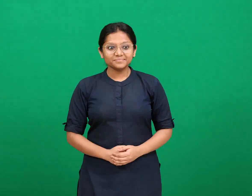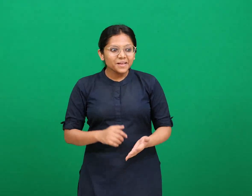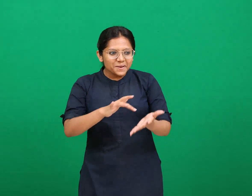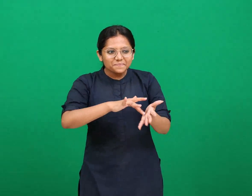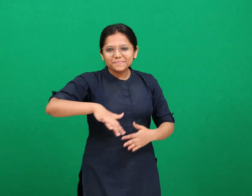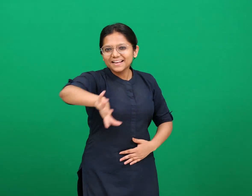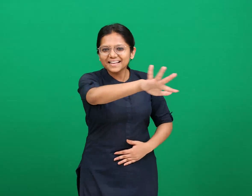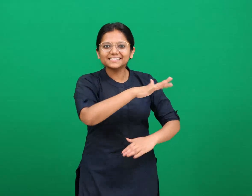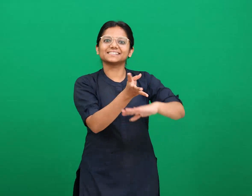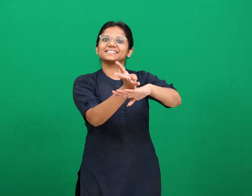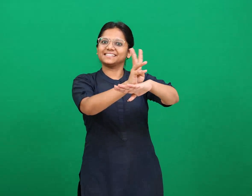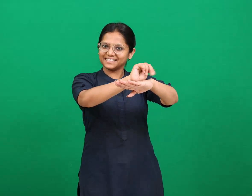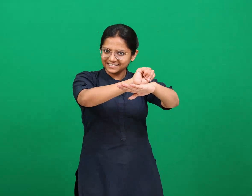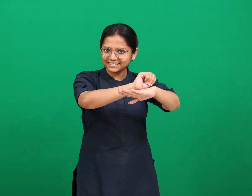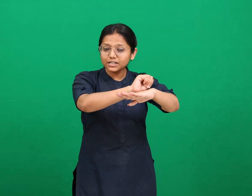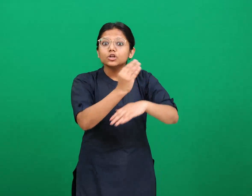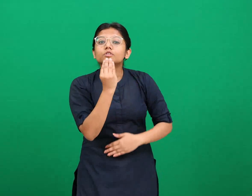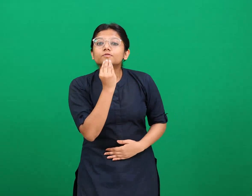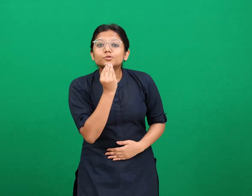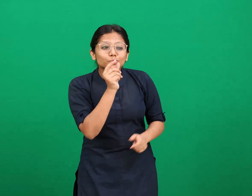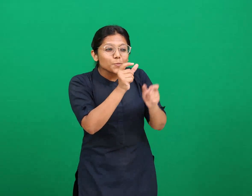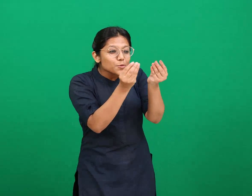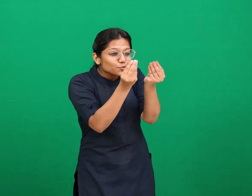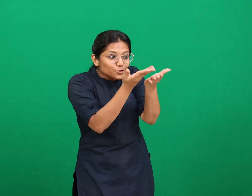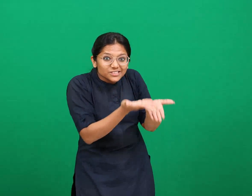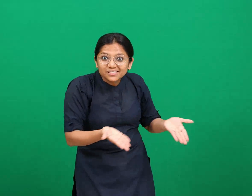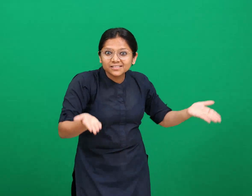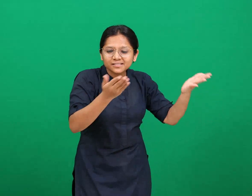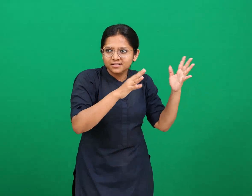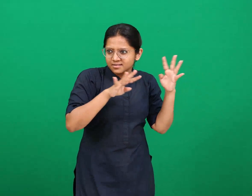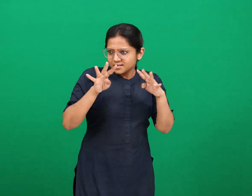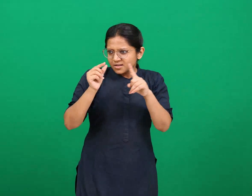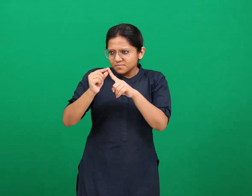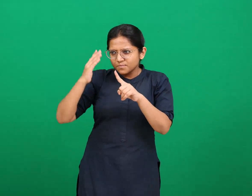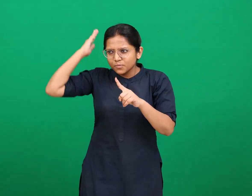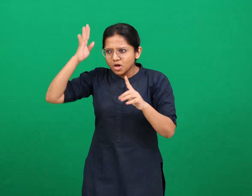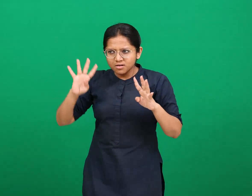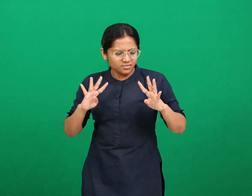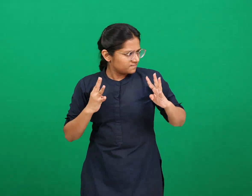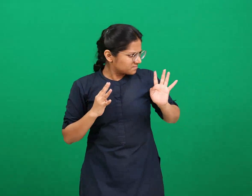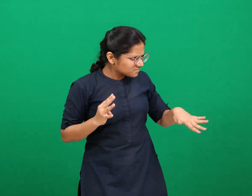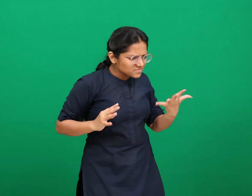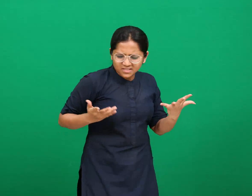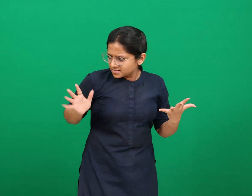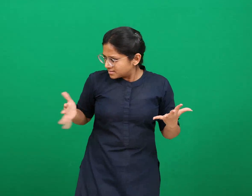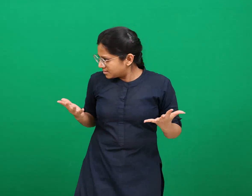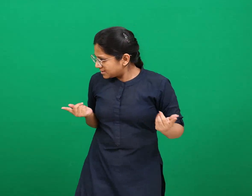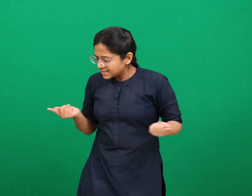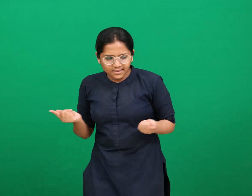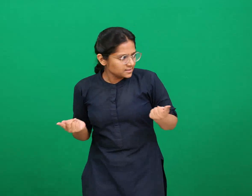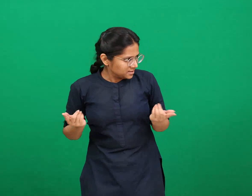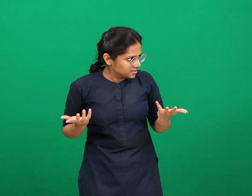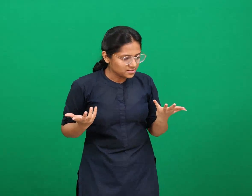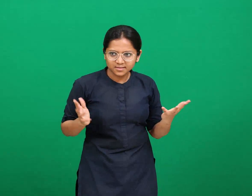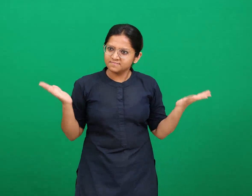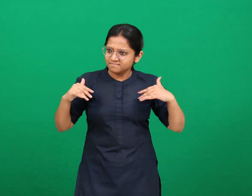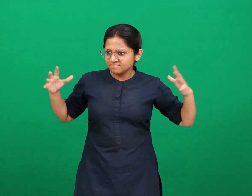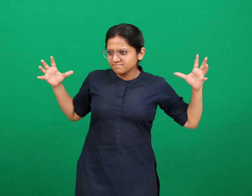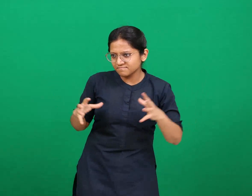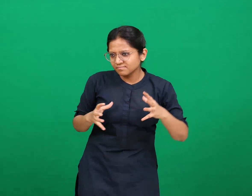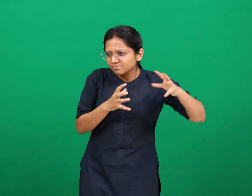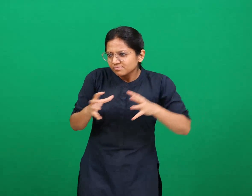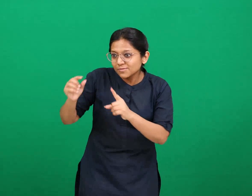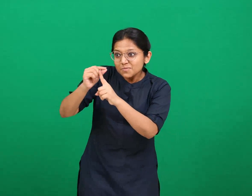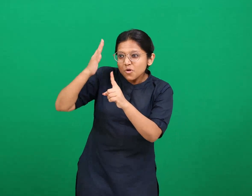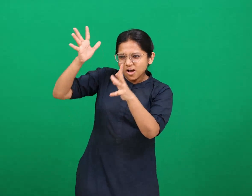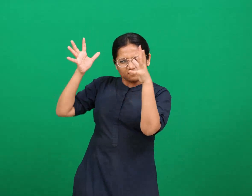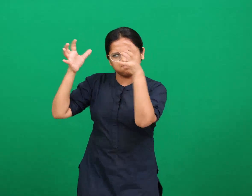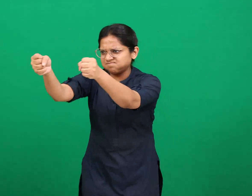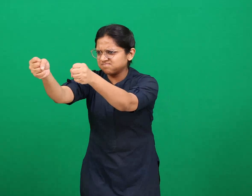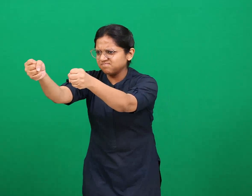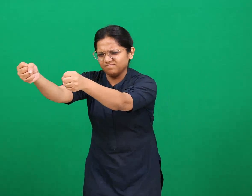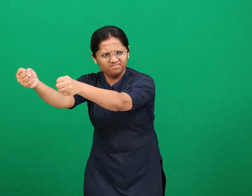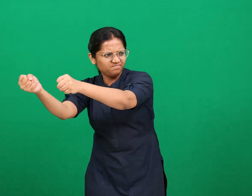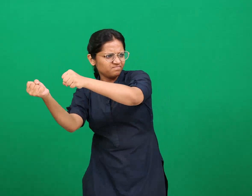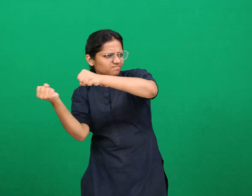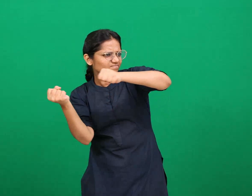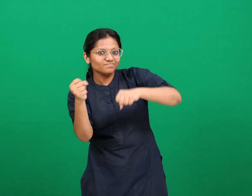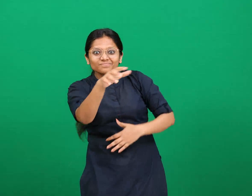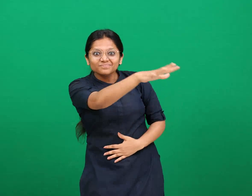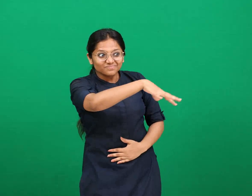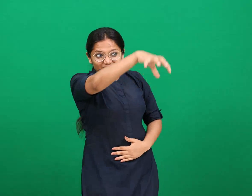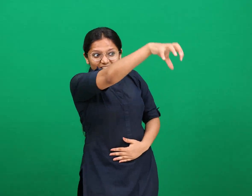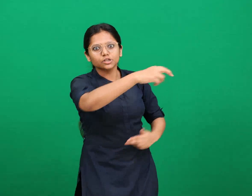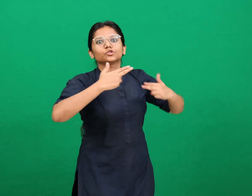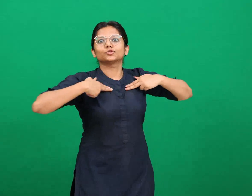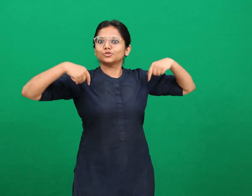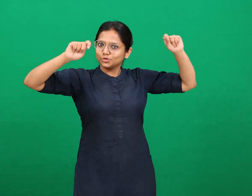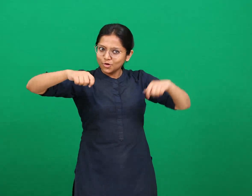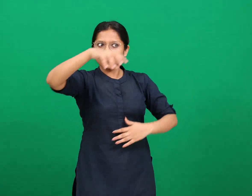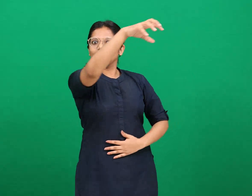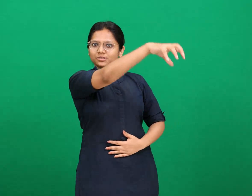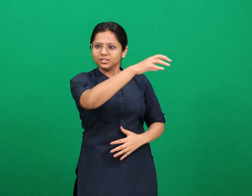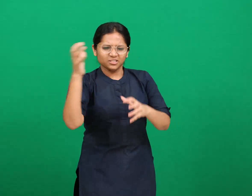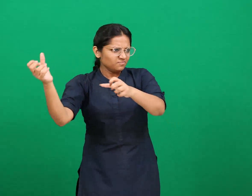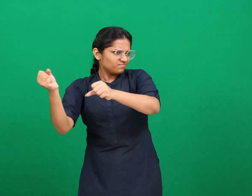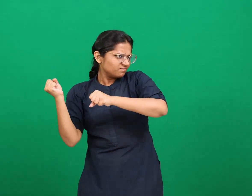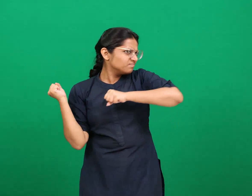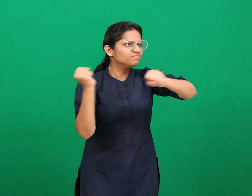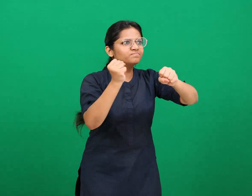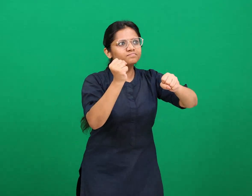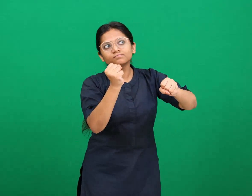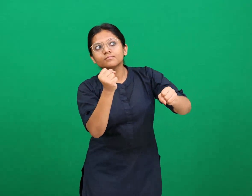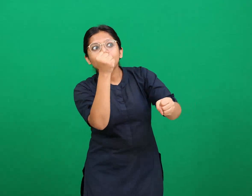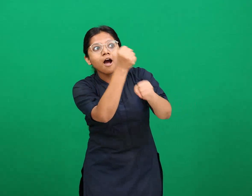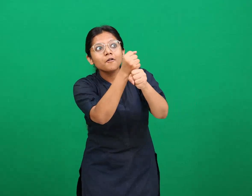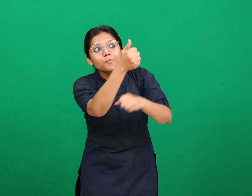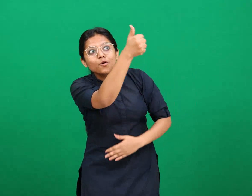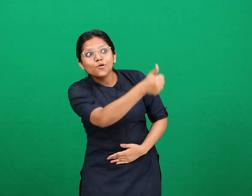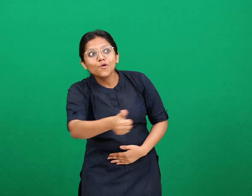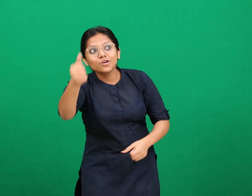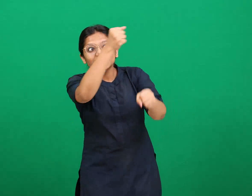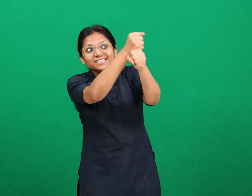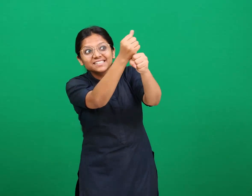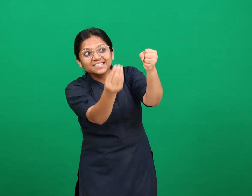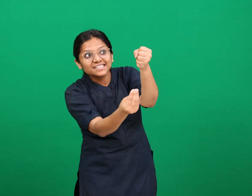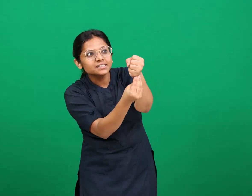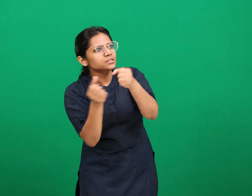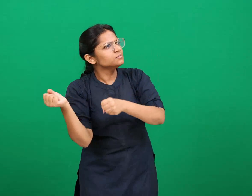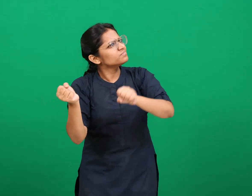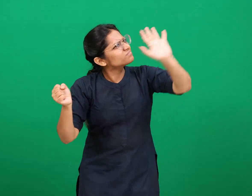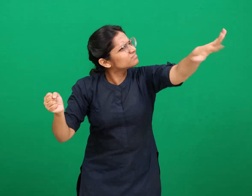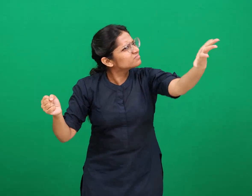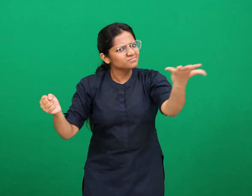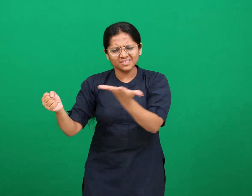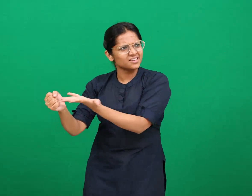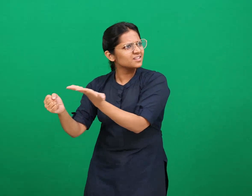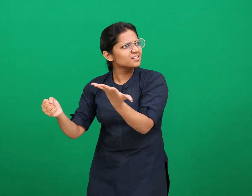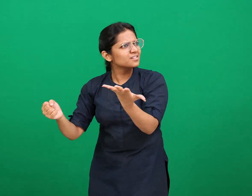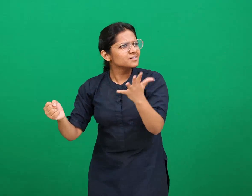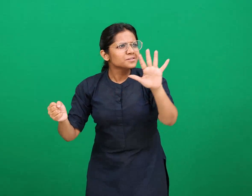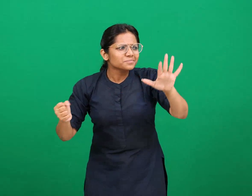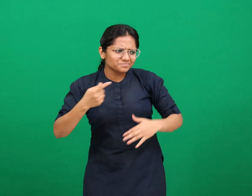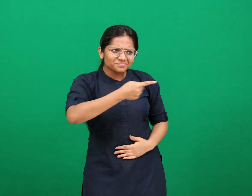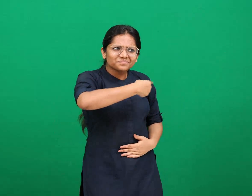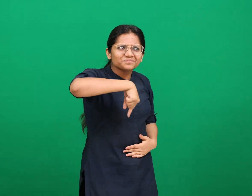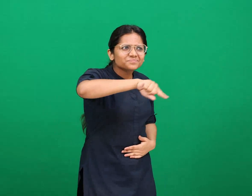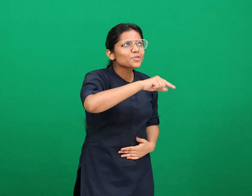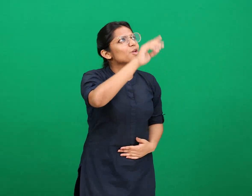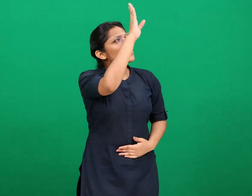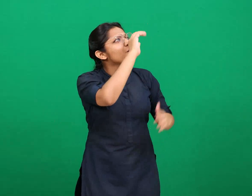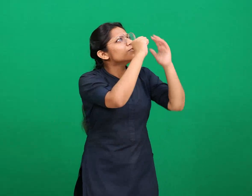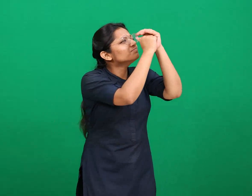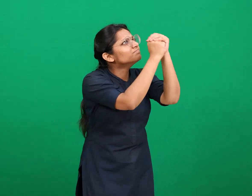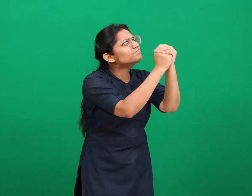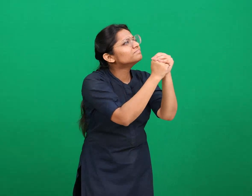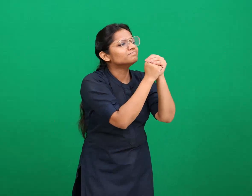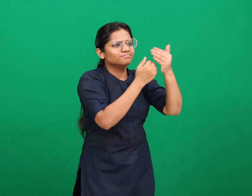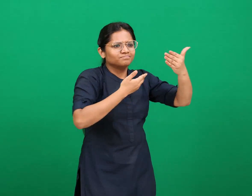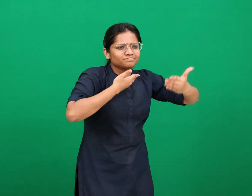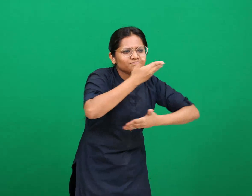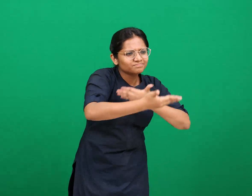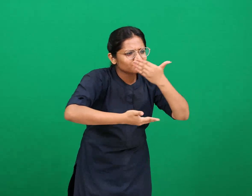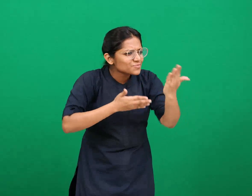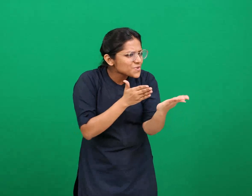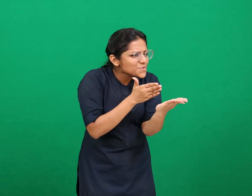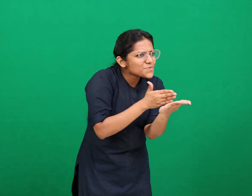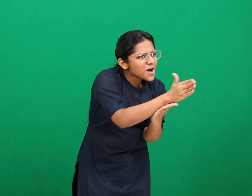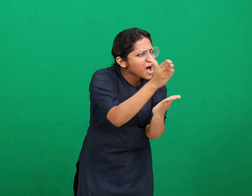While Gallio was proconsul of Achaia, the Jews coordinated an attack on Paul and brought him before the judgment seat.